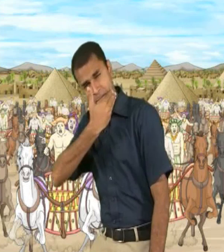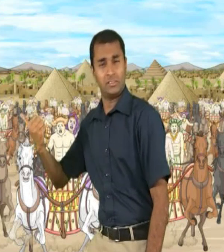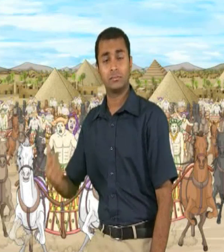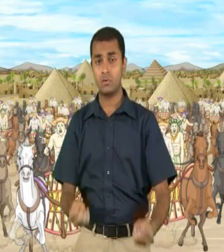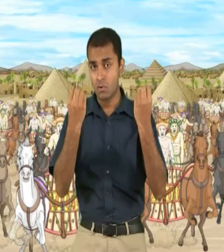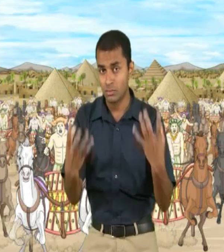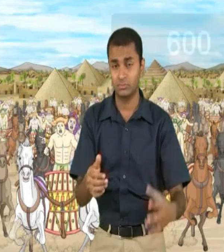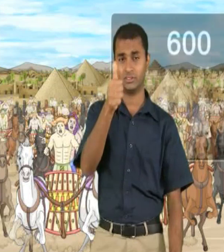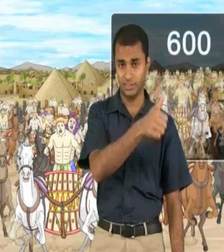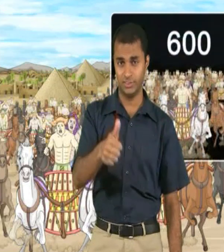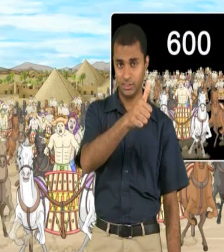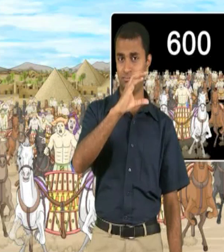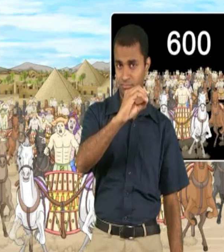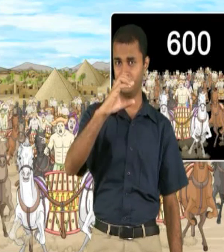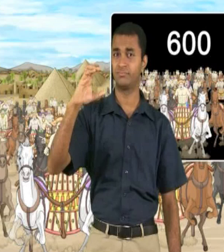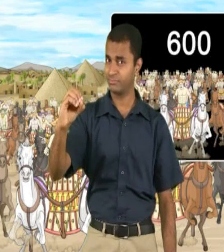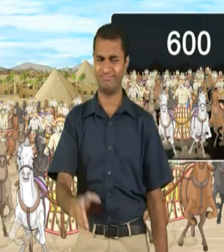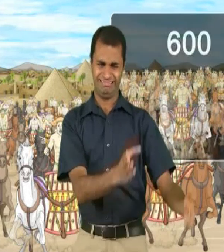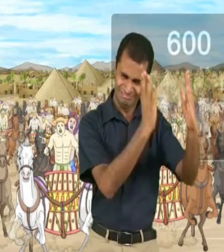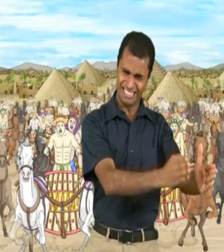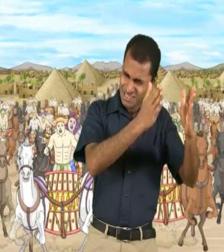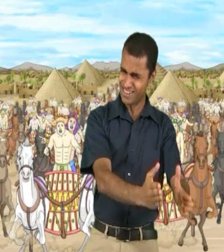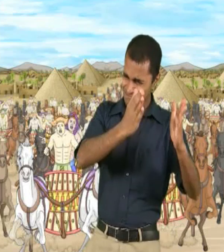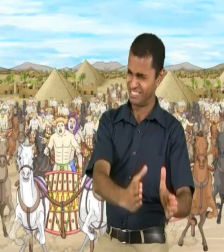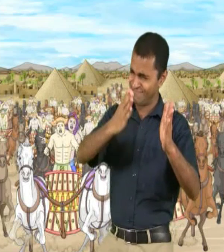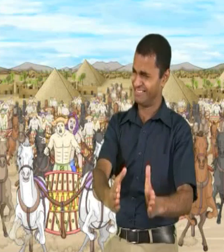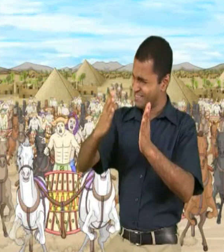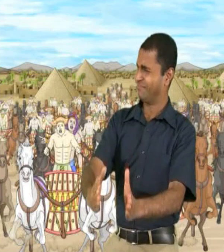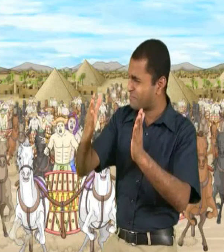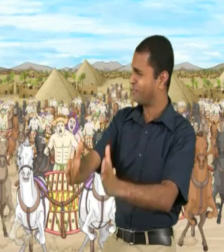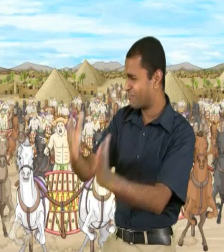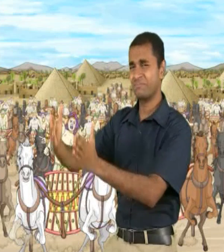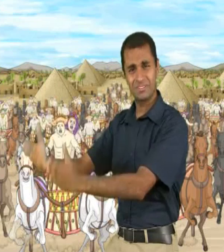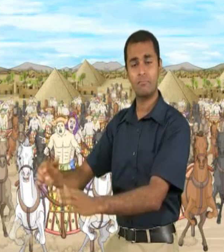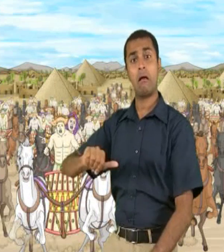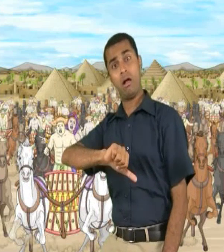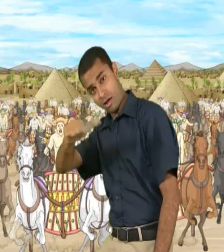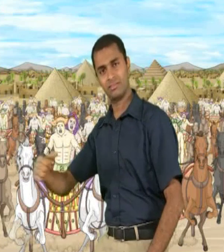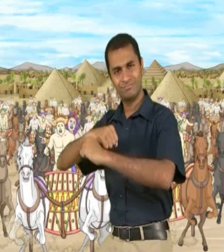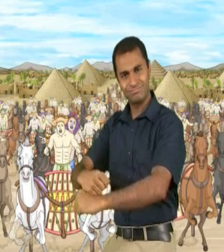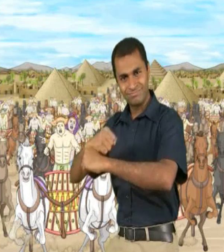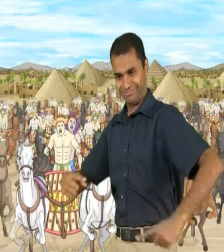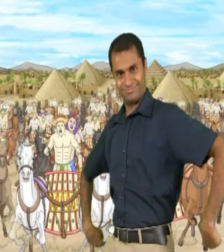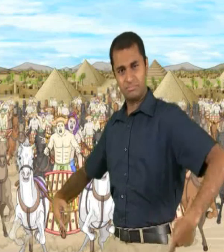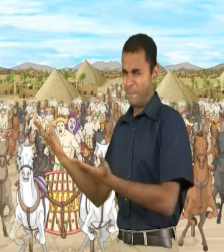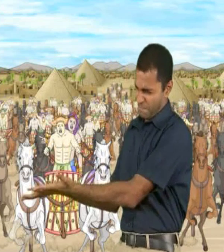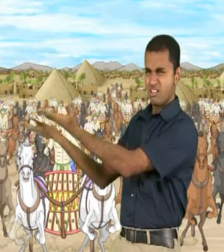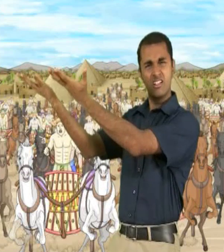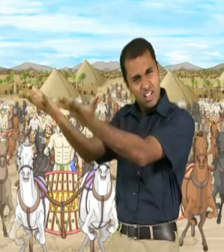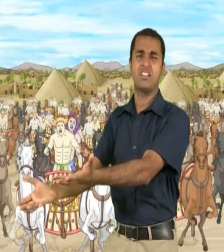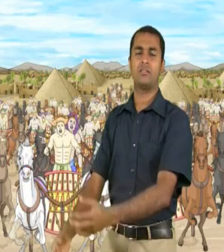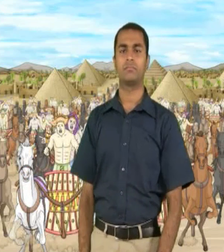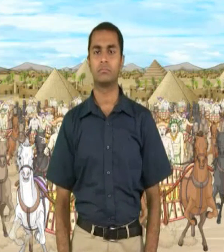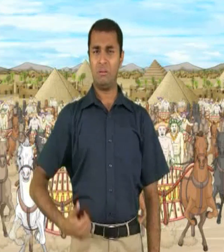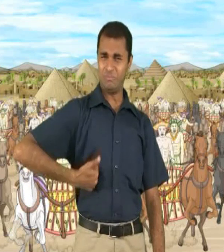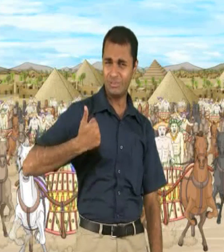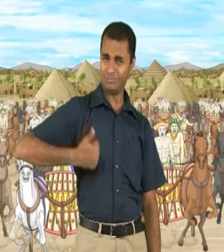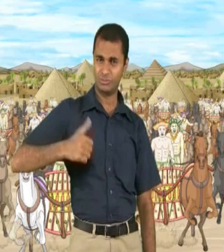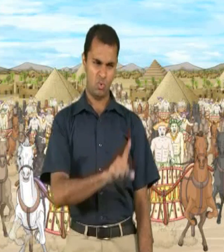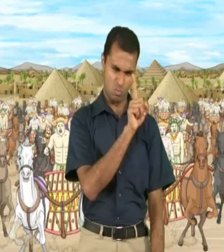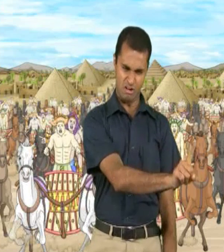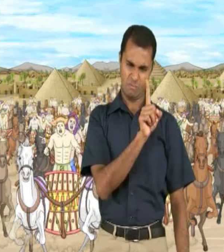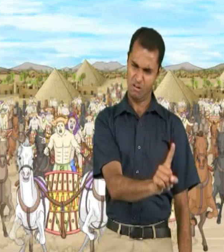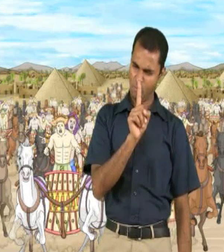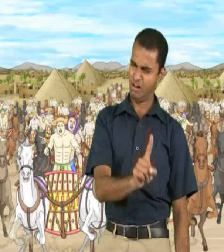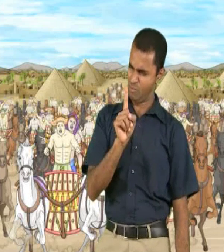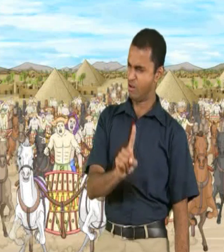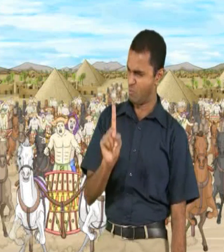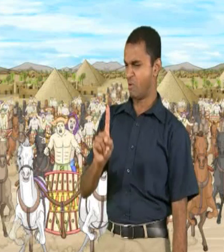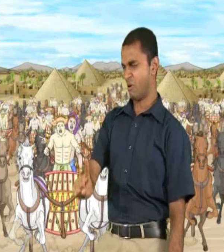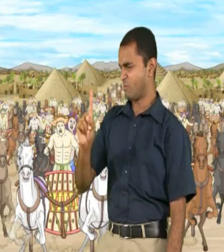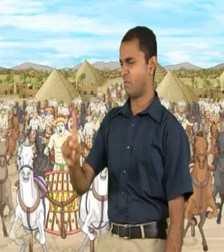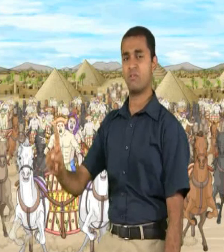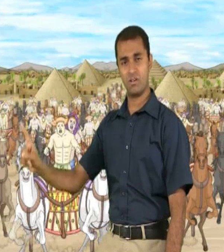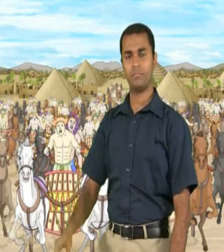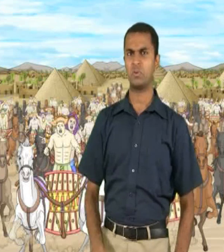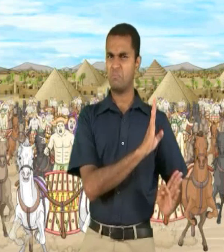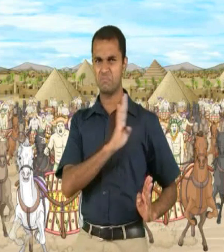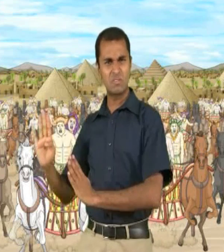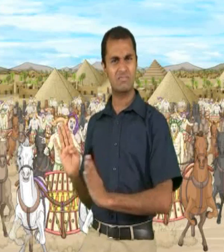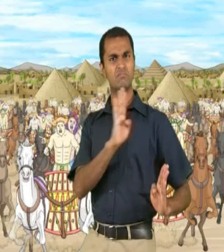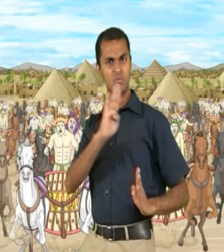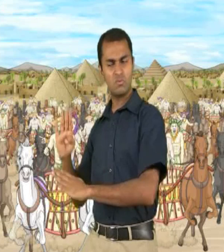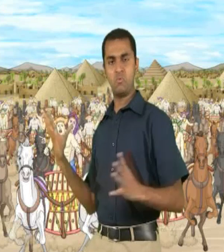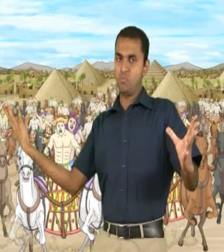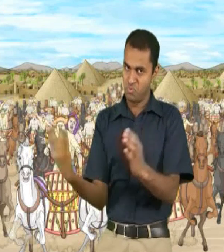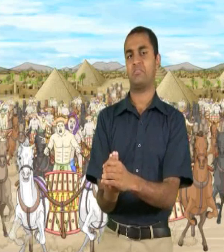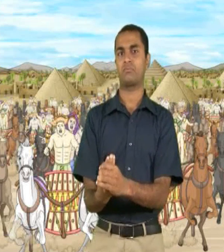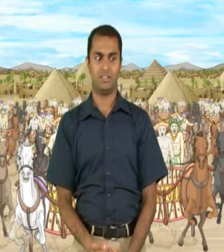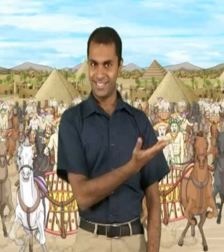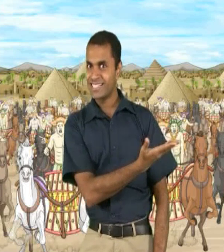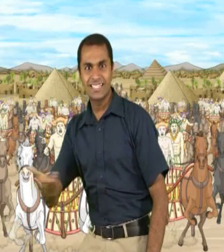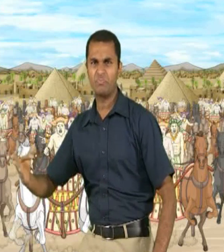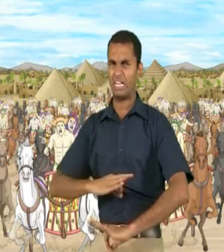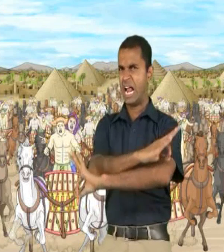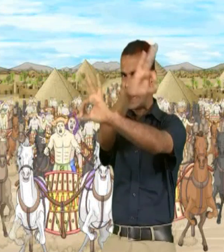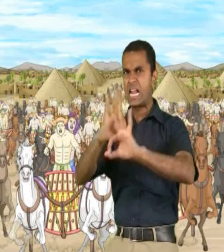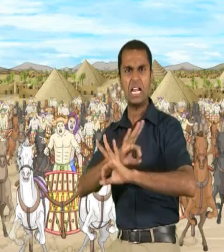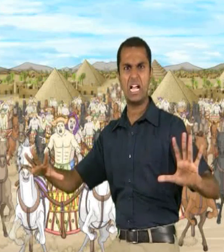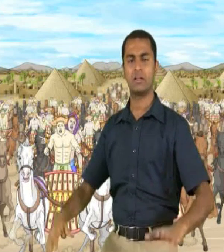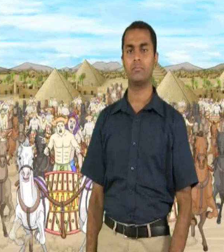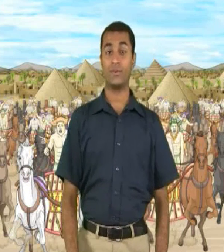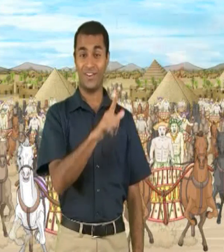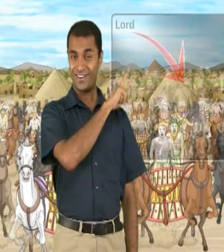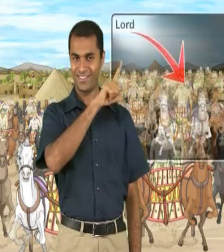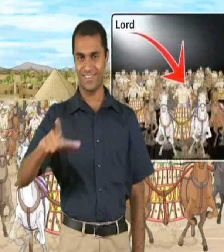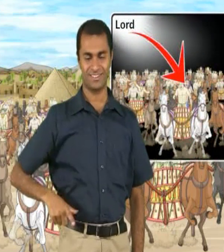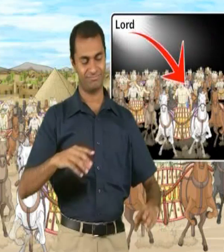He took 600 of the best chariots, and all the other chariots of Egypt, with officers over all of them.